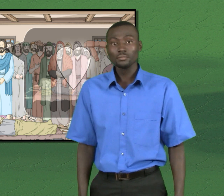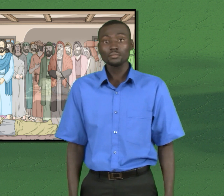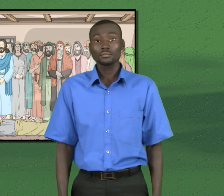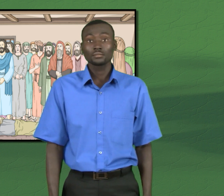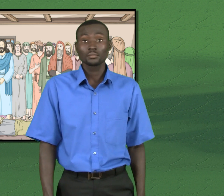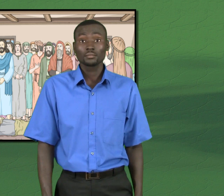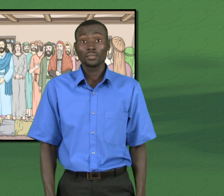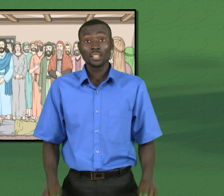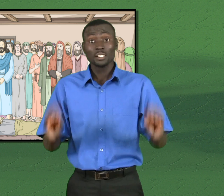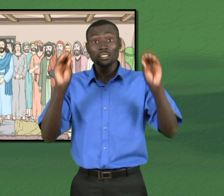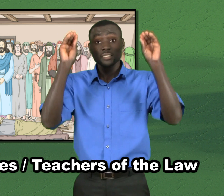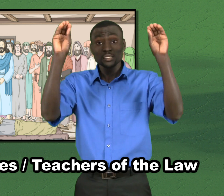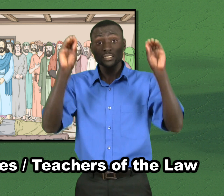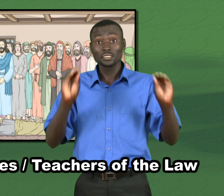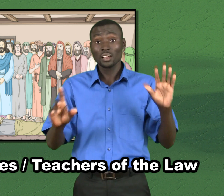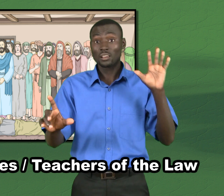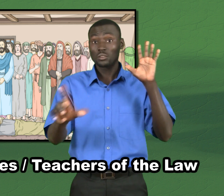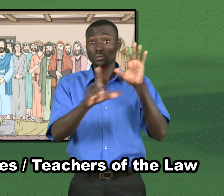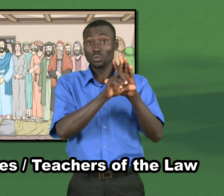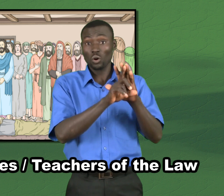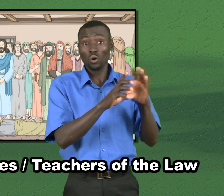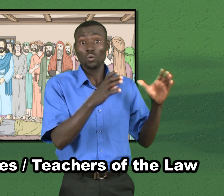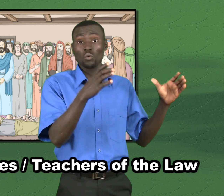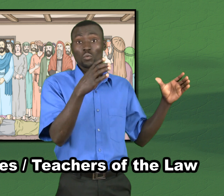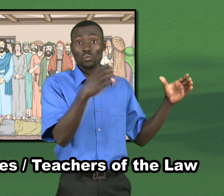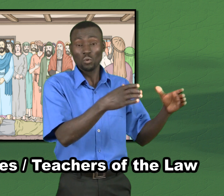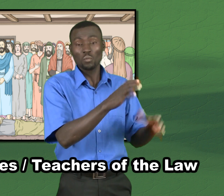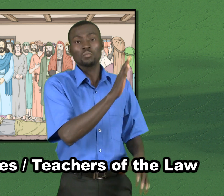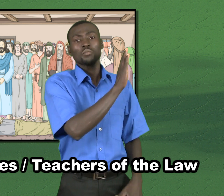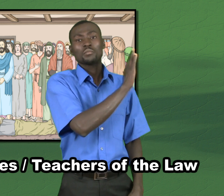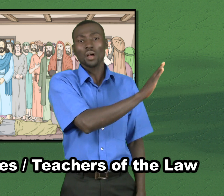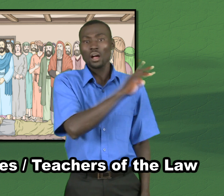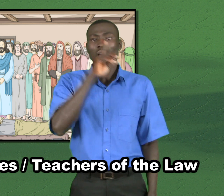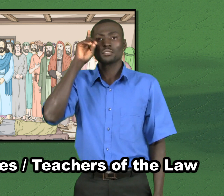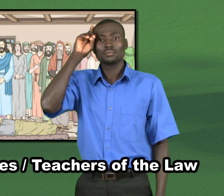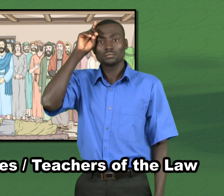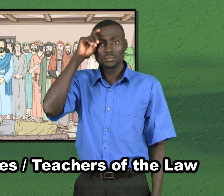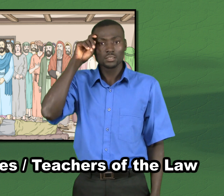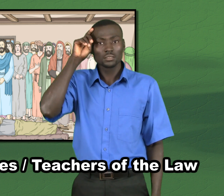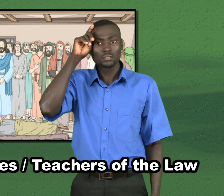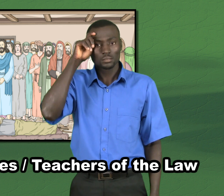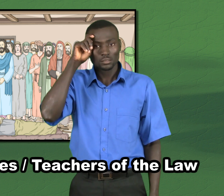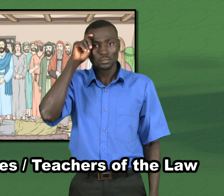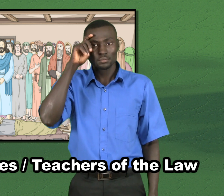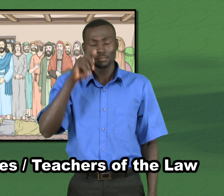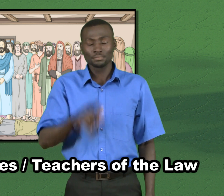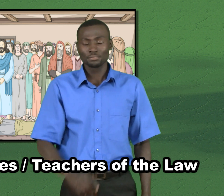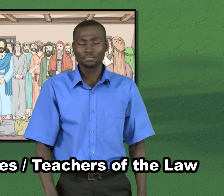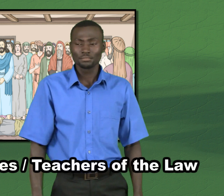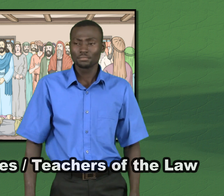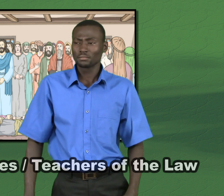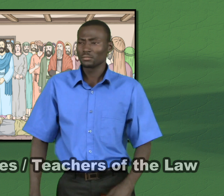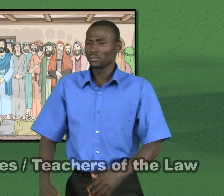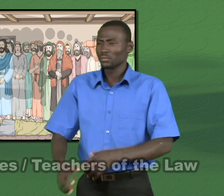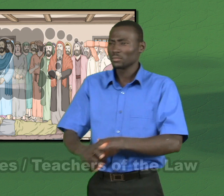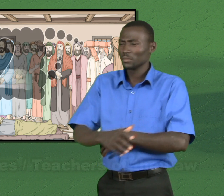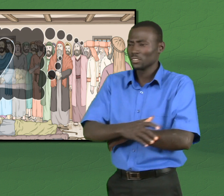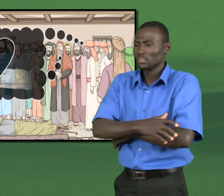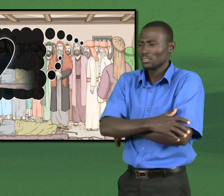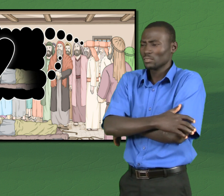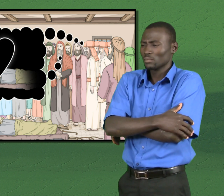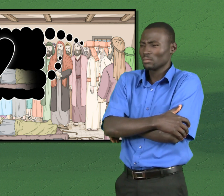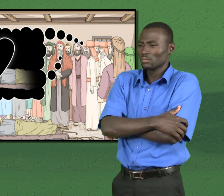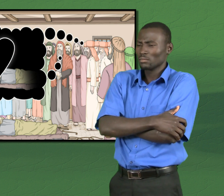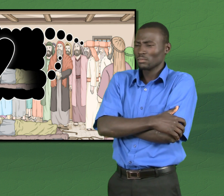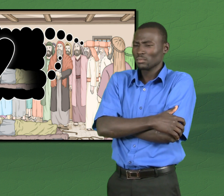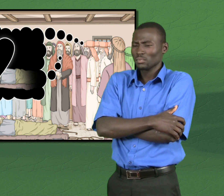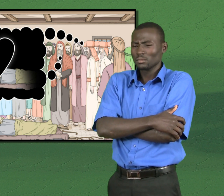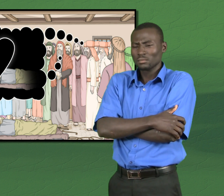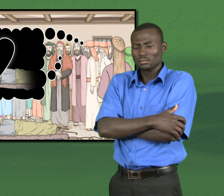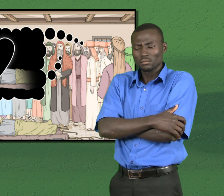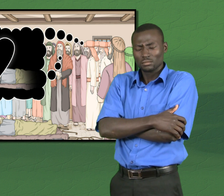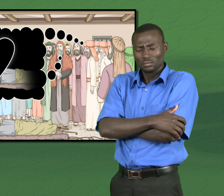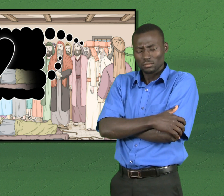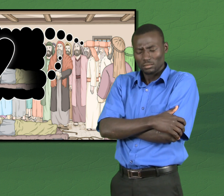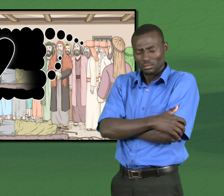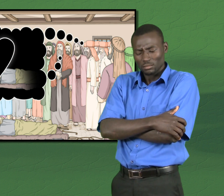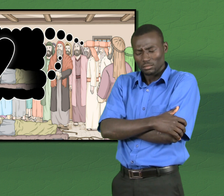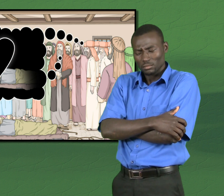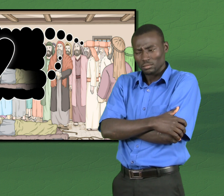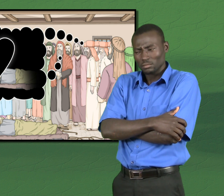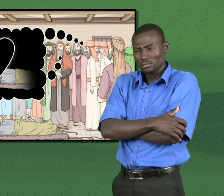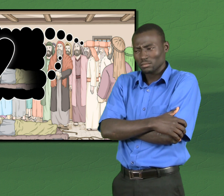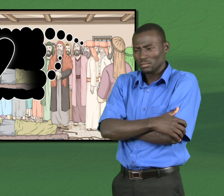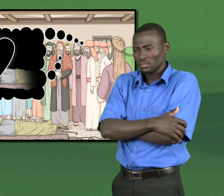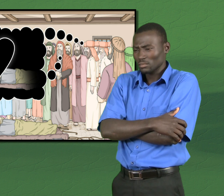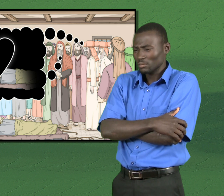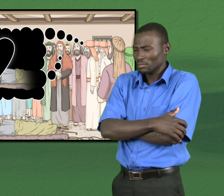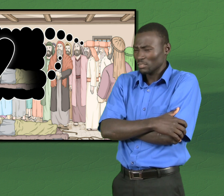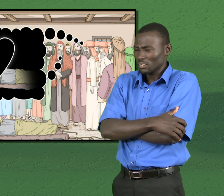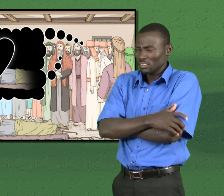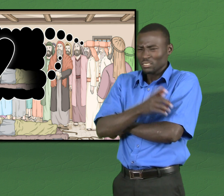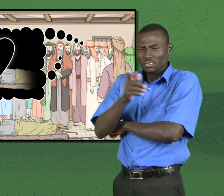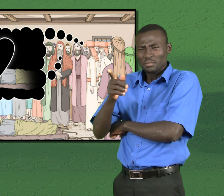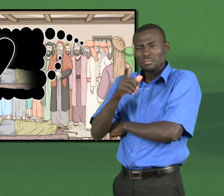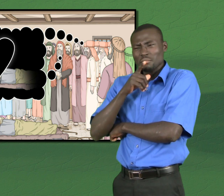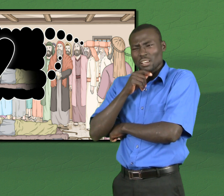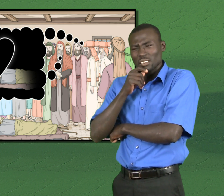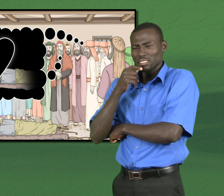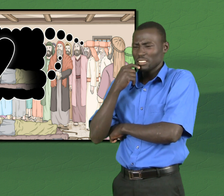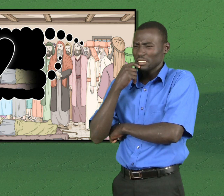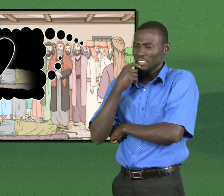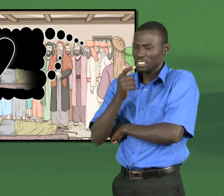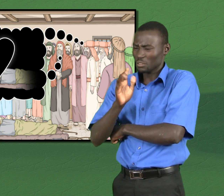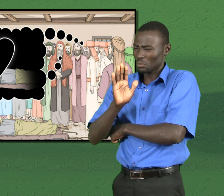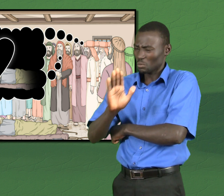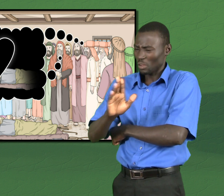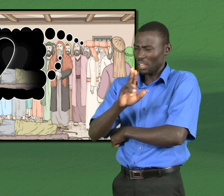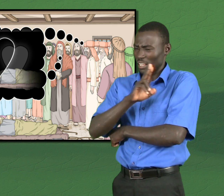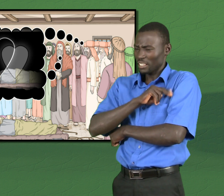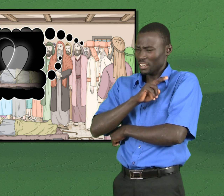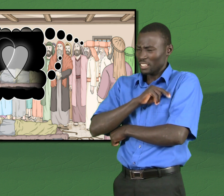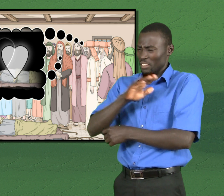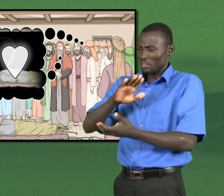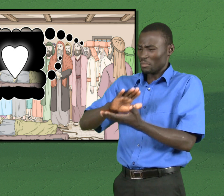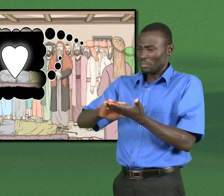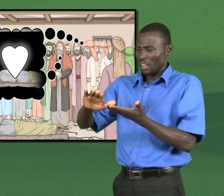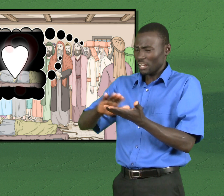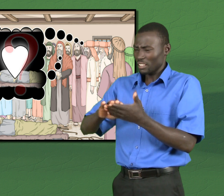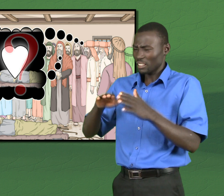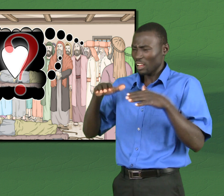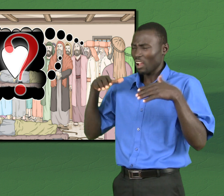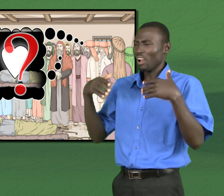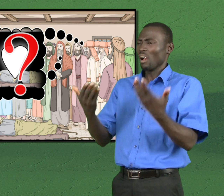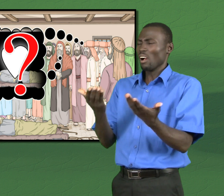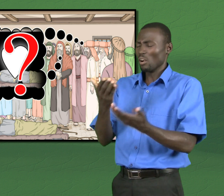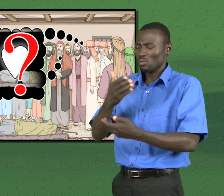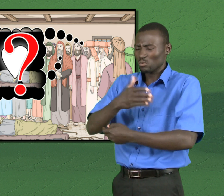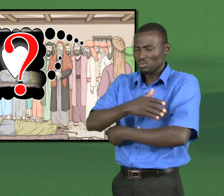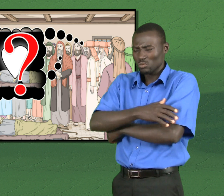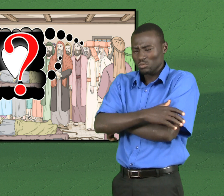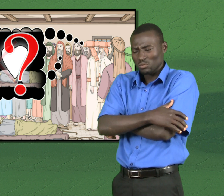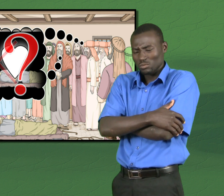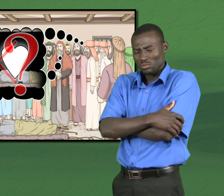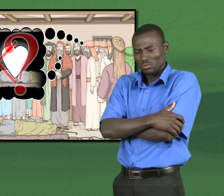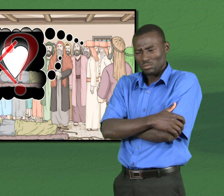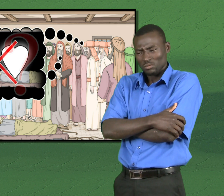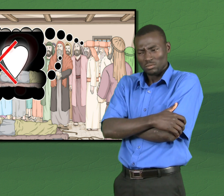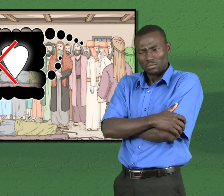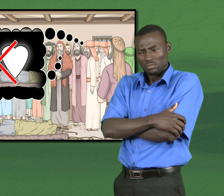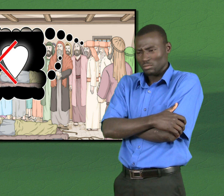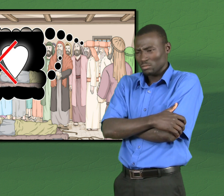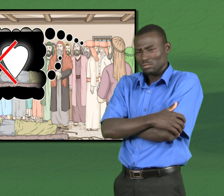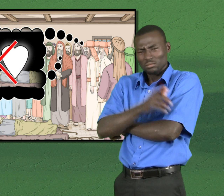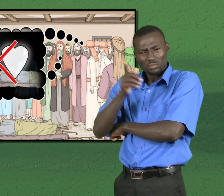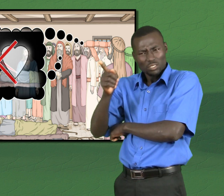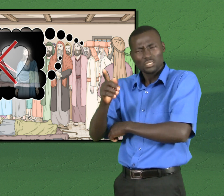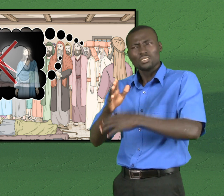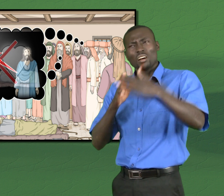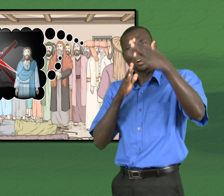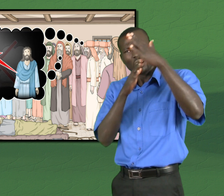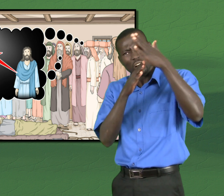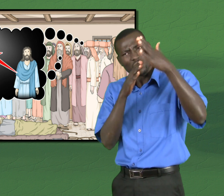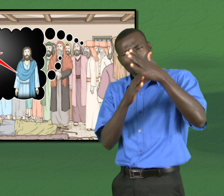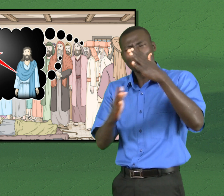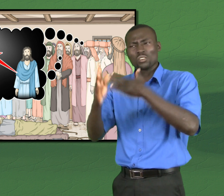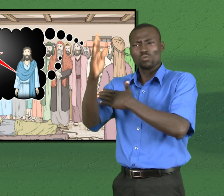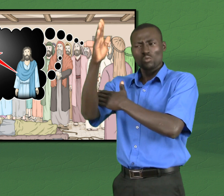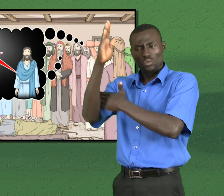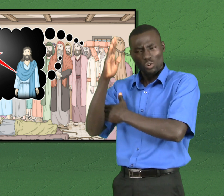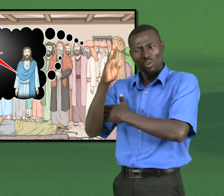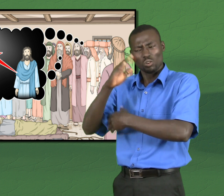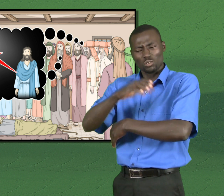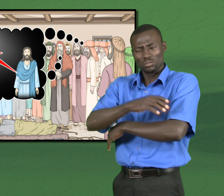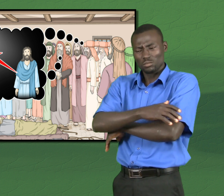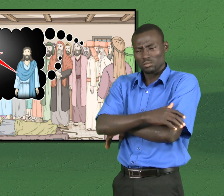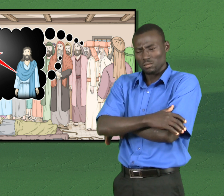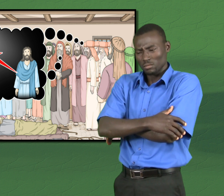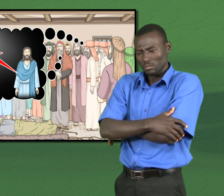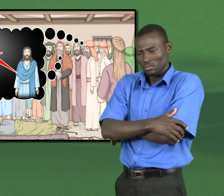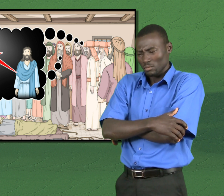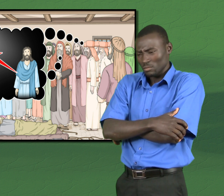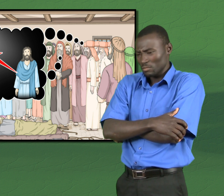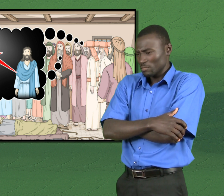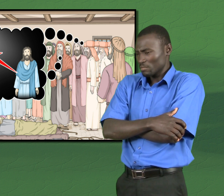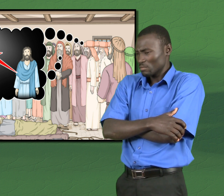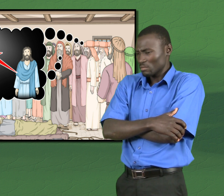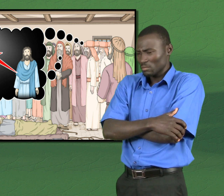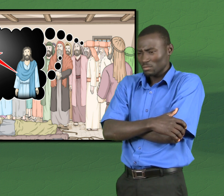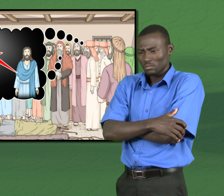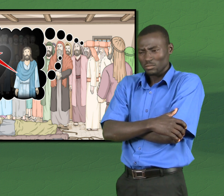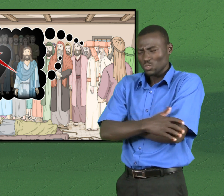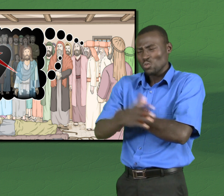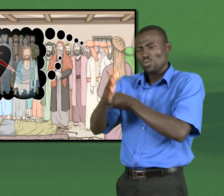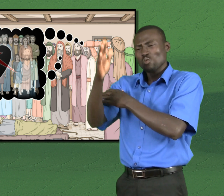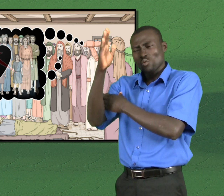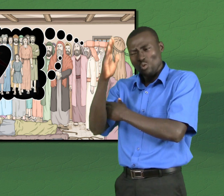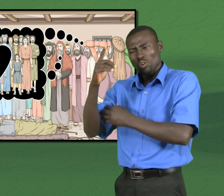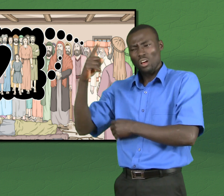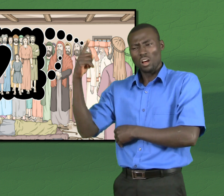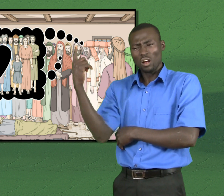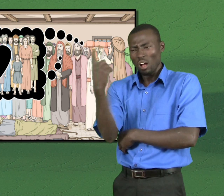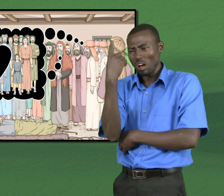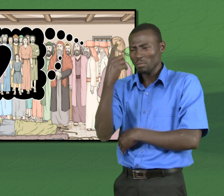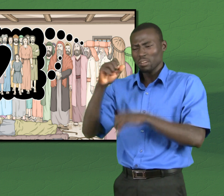But some of the scribes were sitting there and thinking in their hearts, “Why does this man speak like this? He is blaspheming!